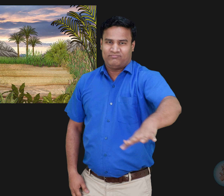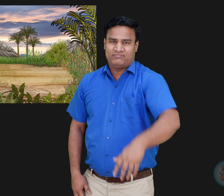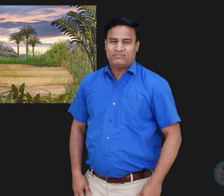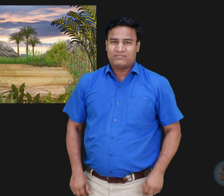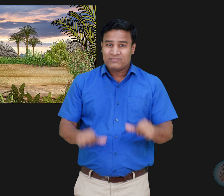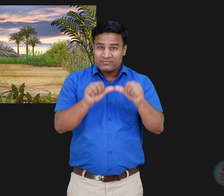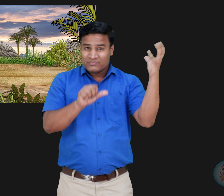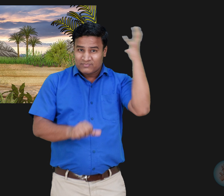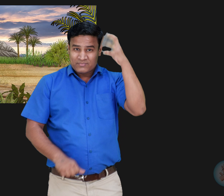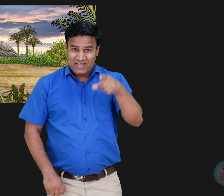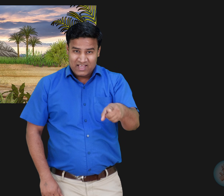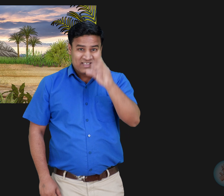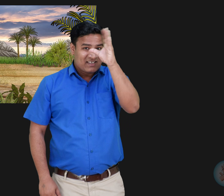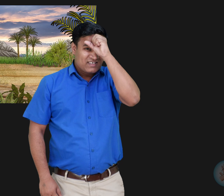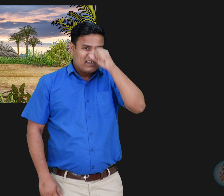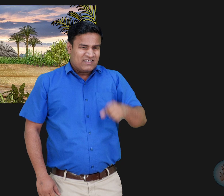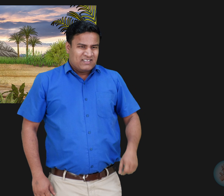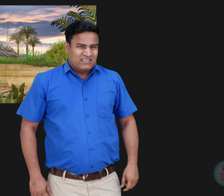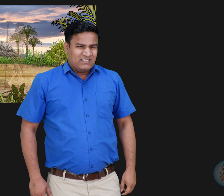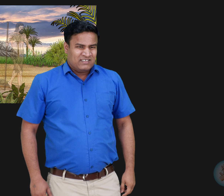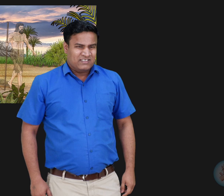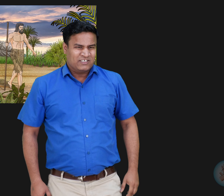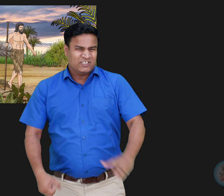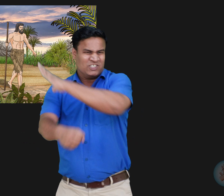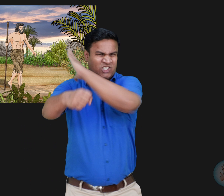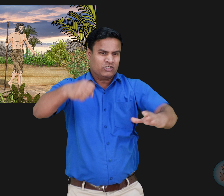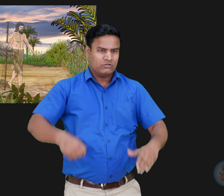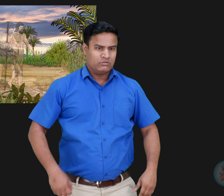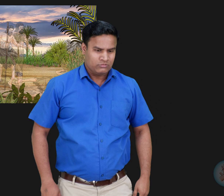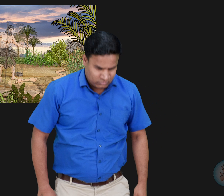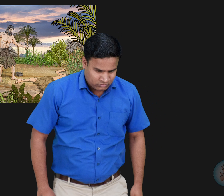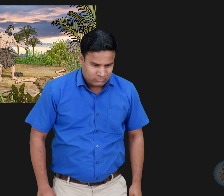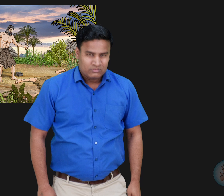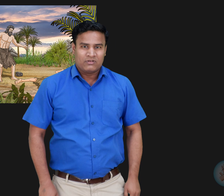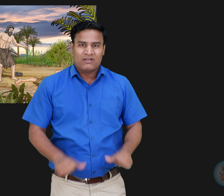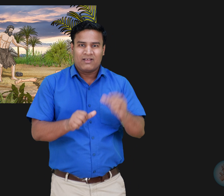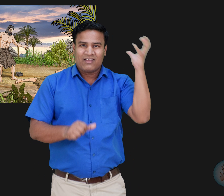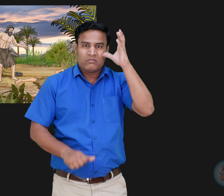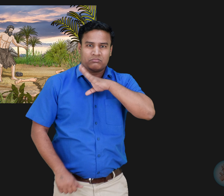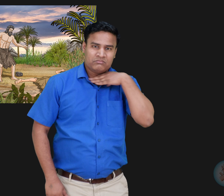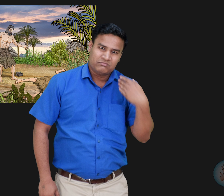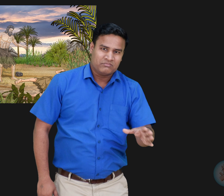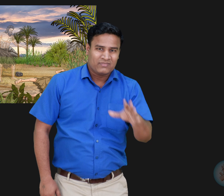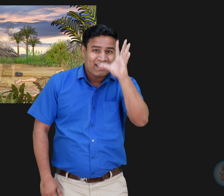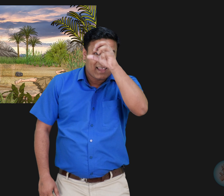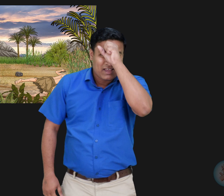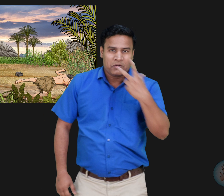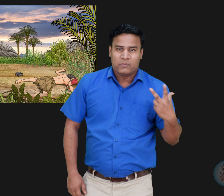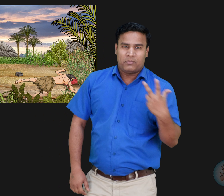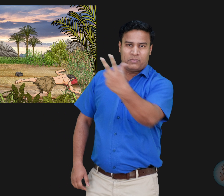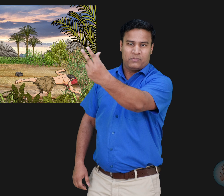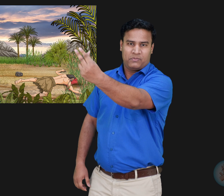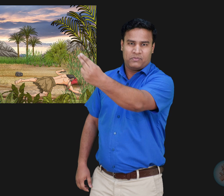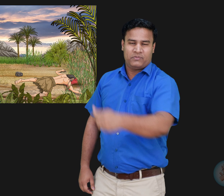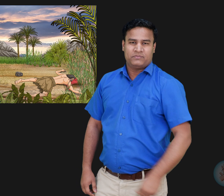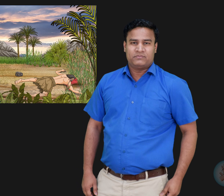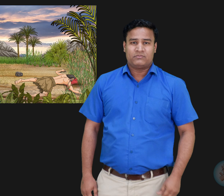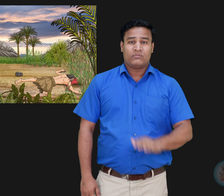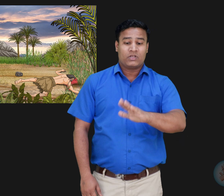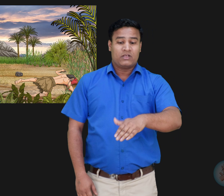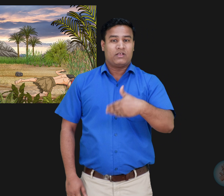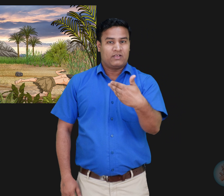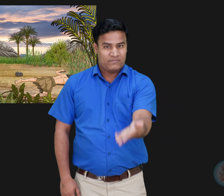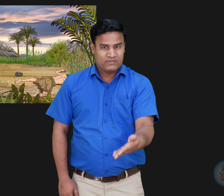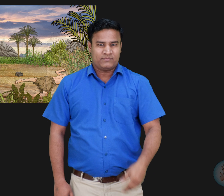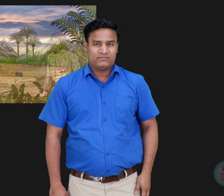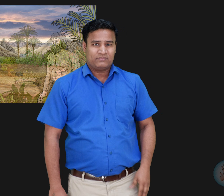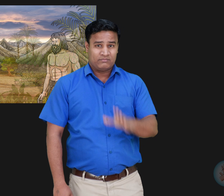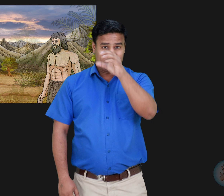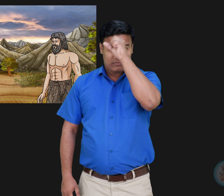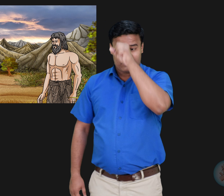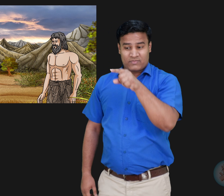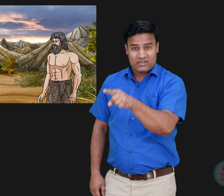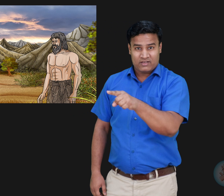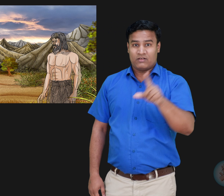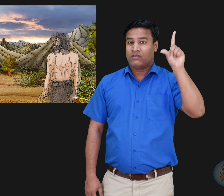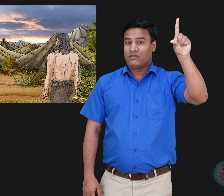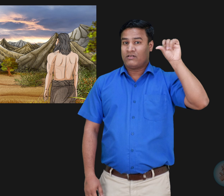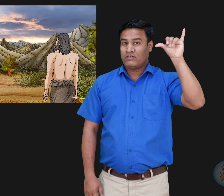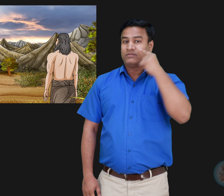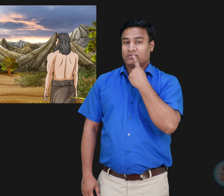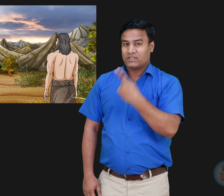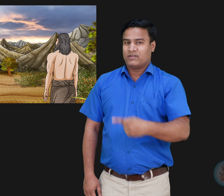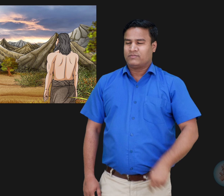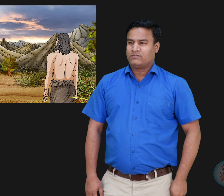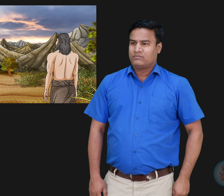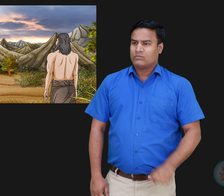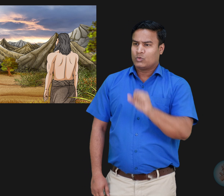And while they were in the field, Cain rose up against his brother Abel and killed him.